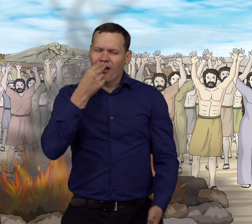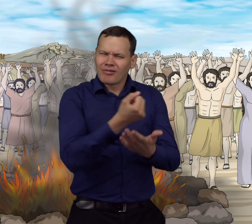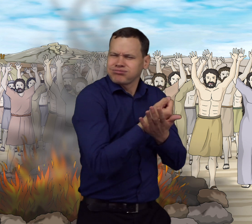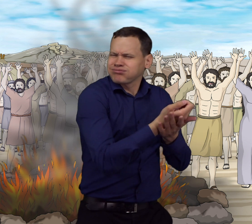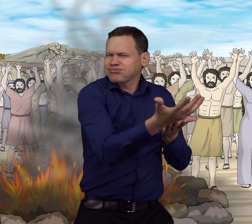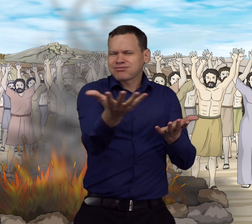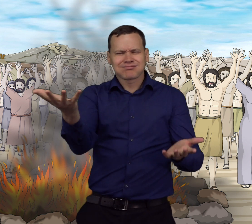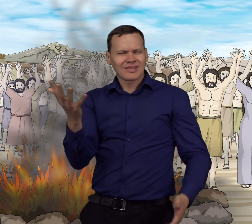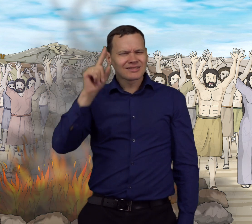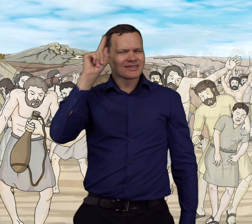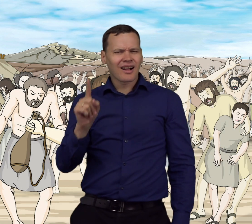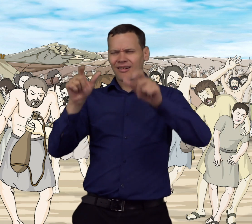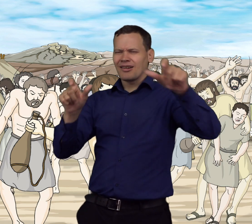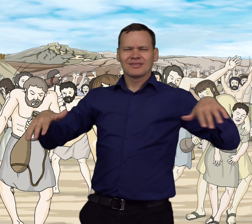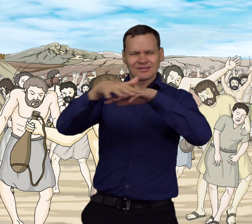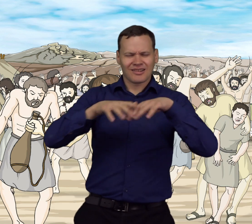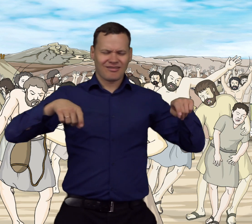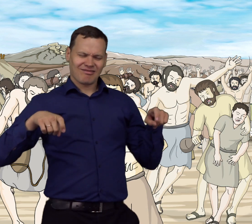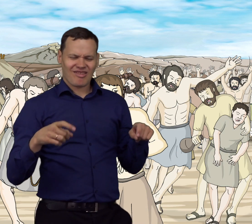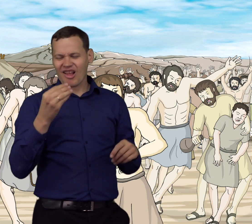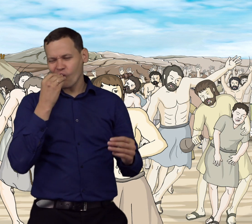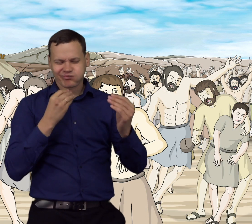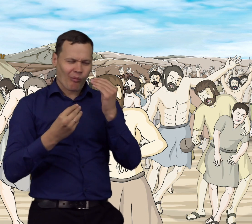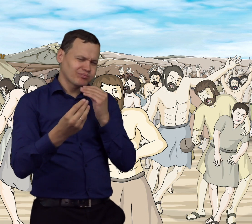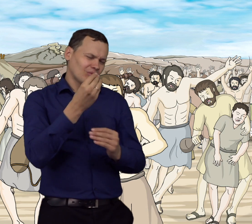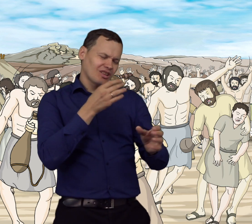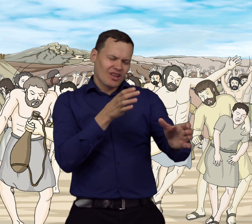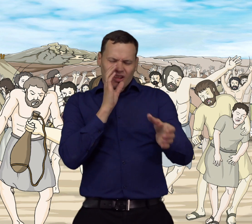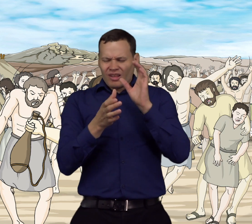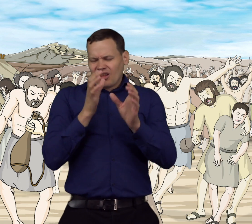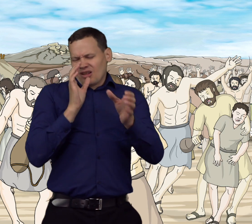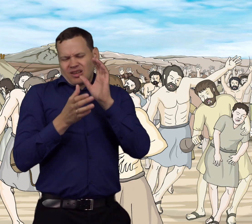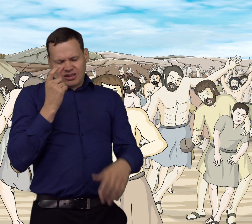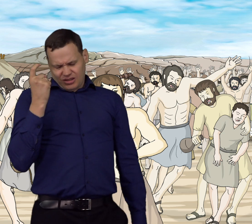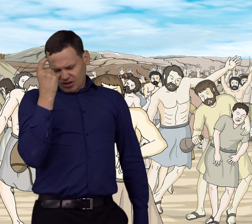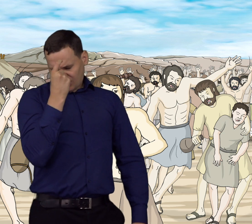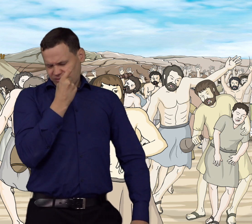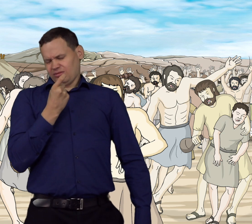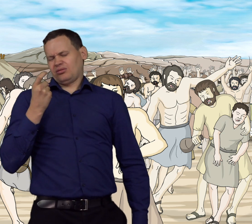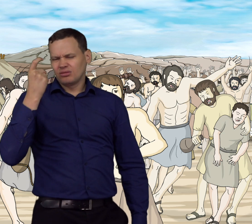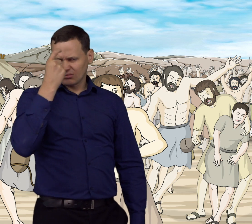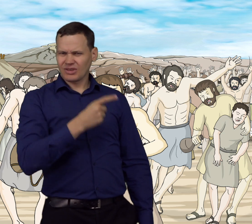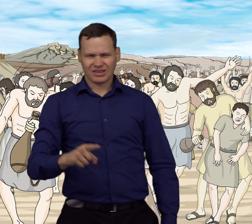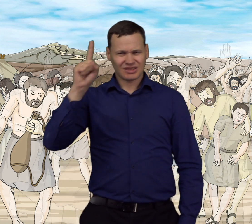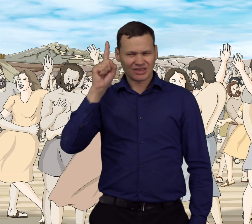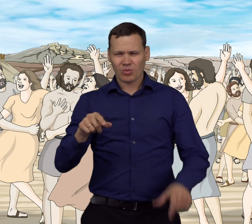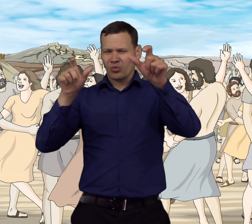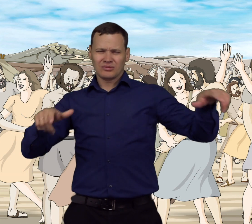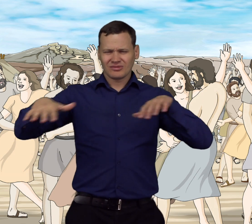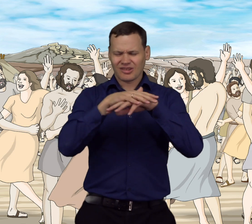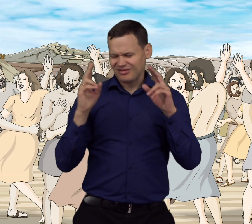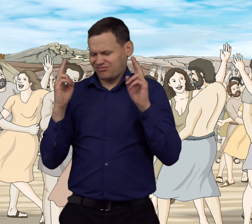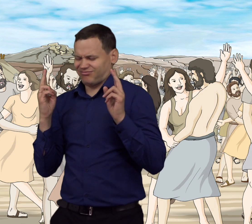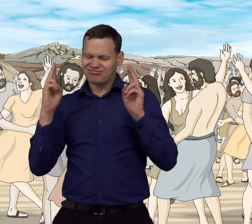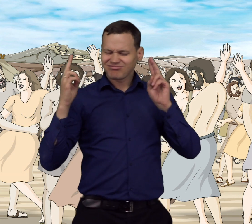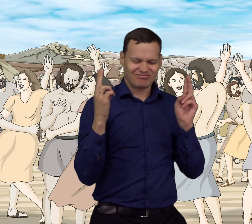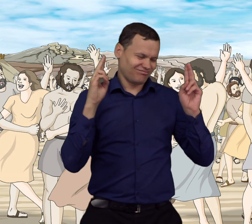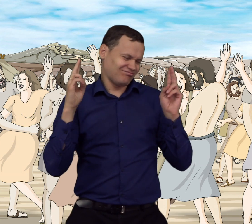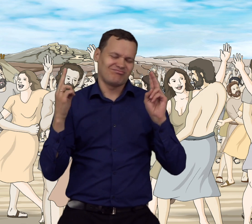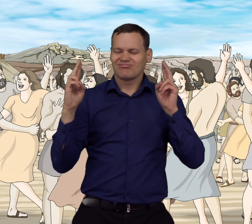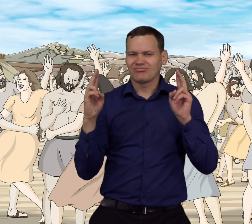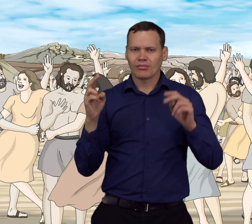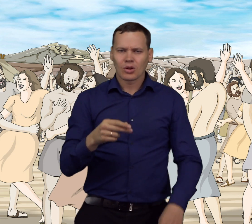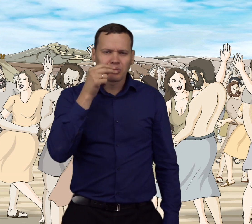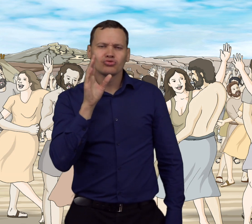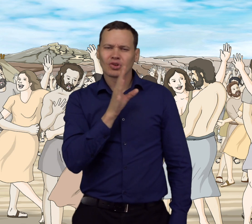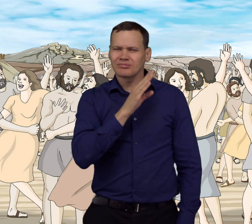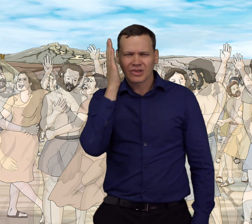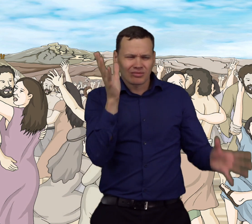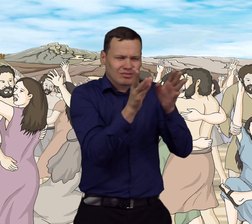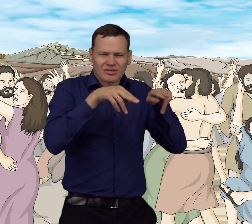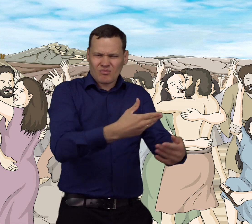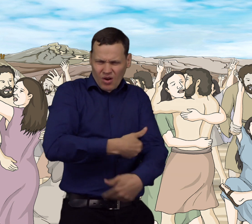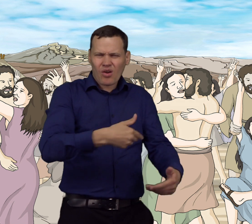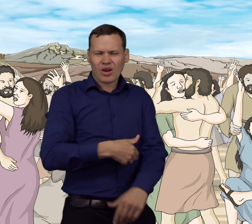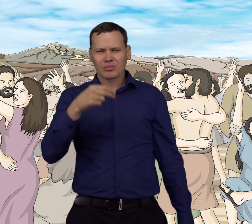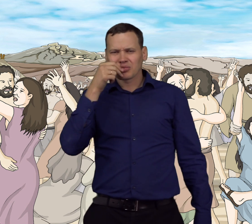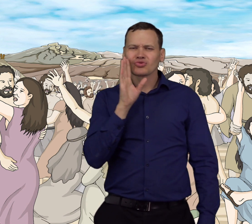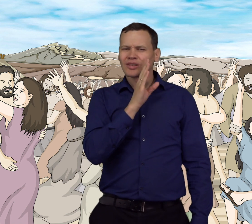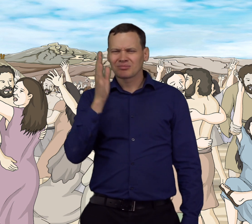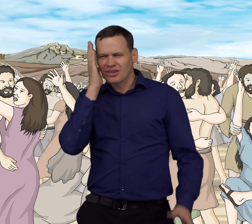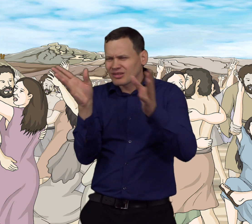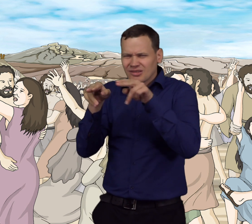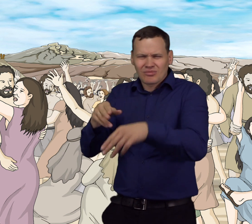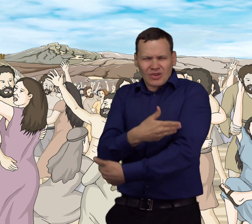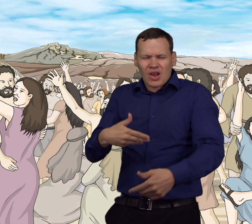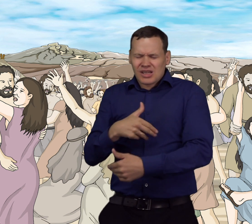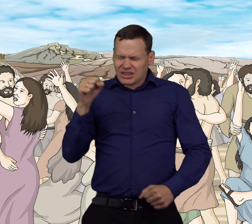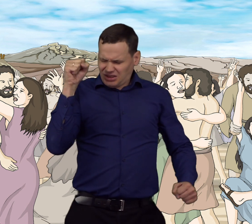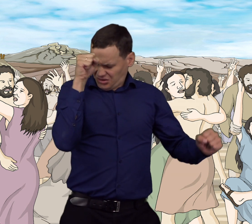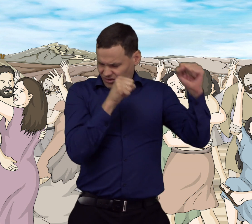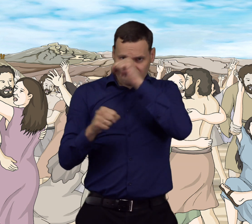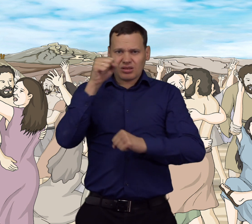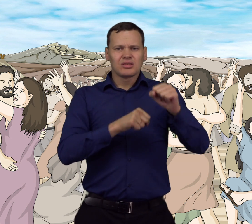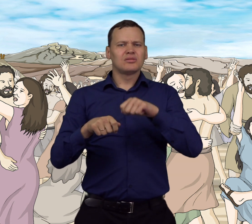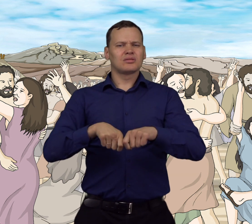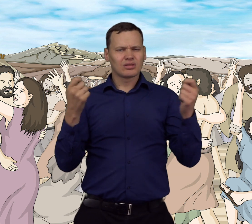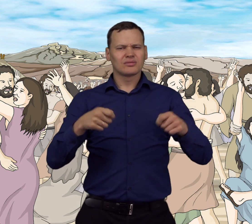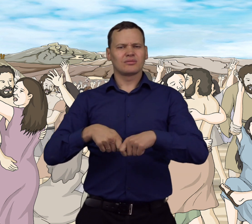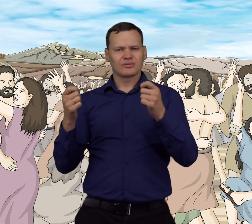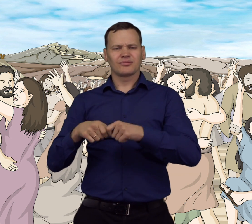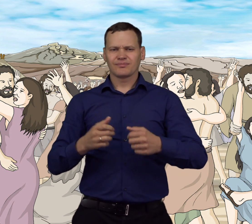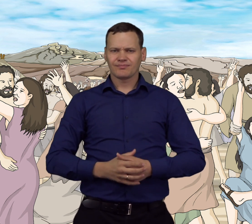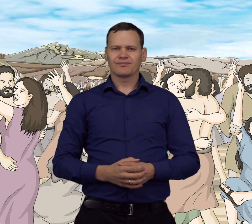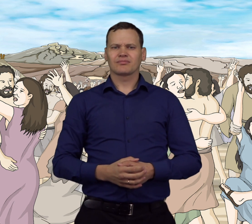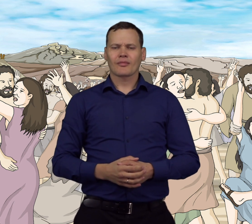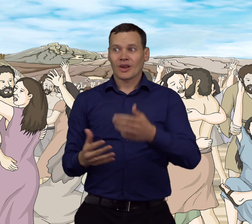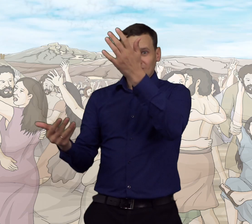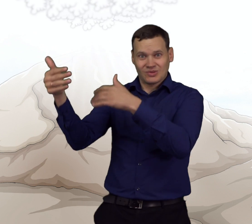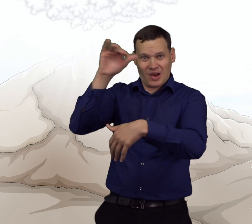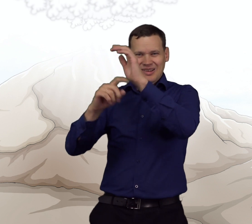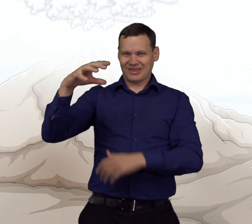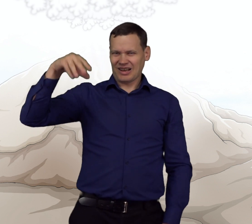And the people sat down to eat and drink, and got up to indulge in revelry.